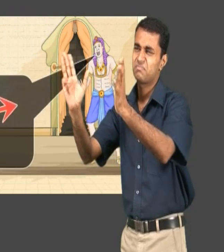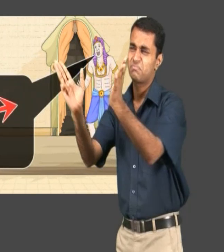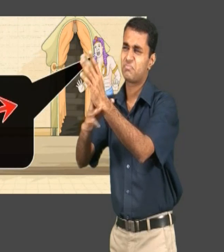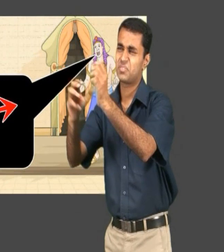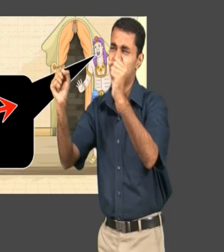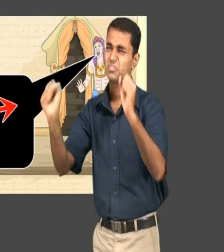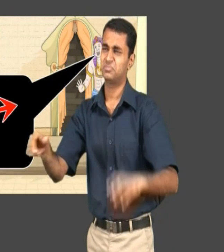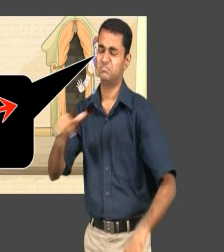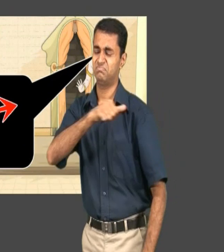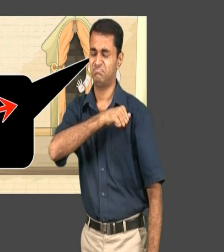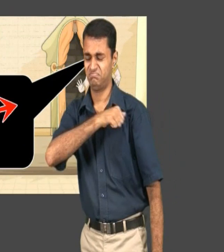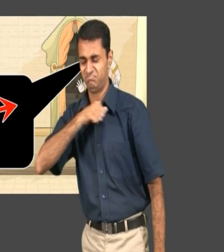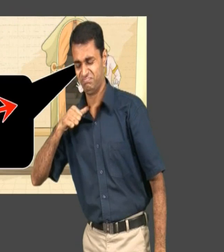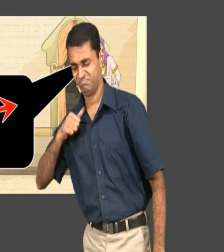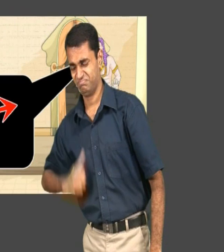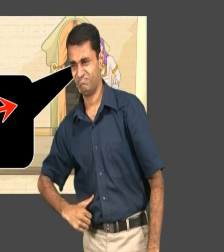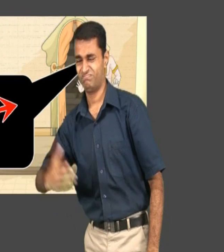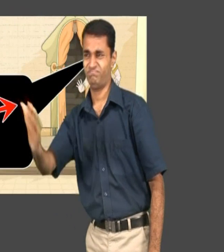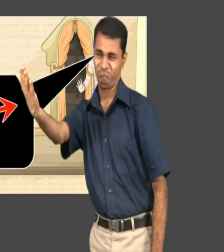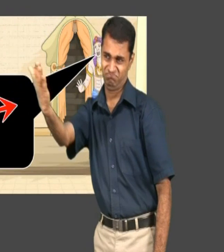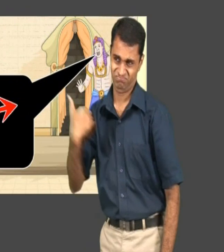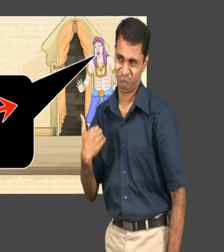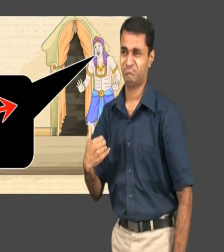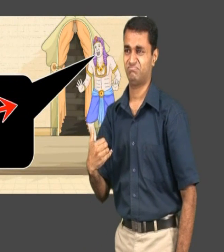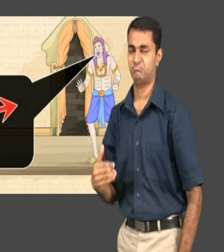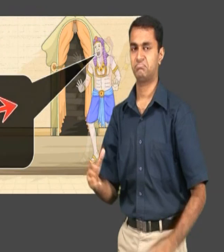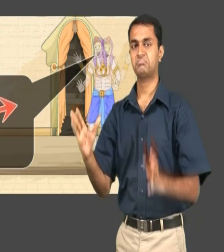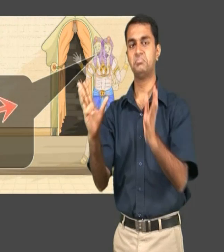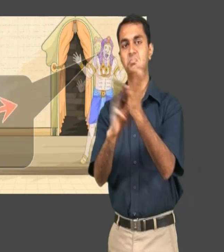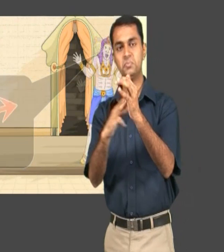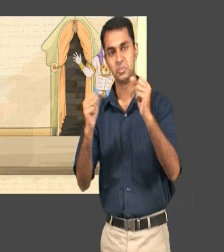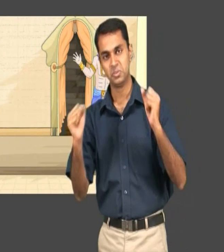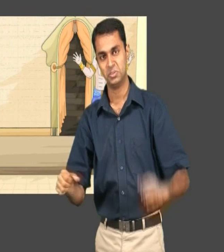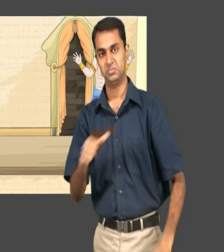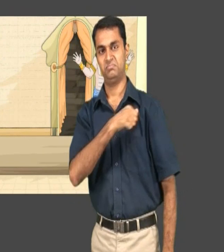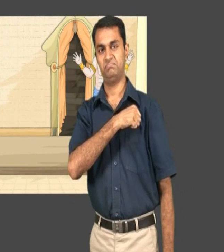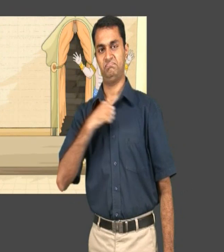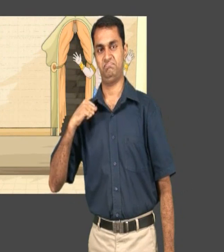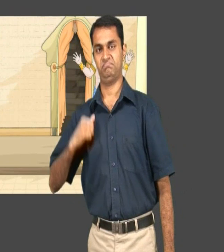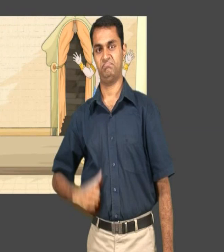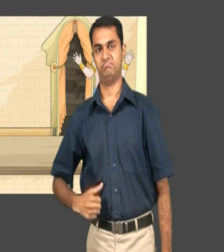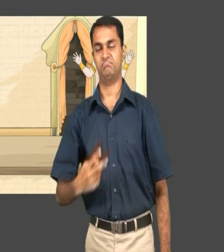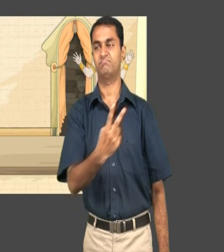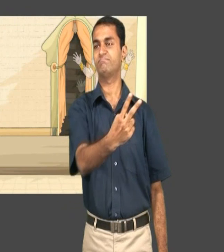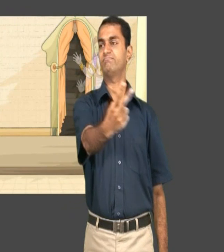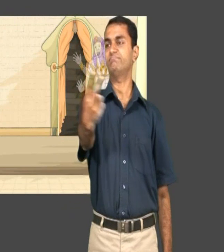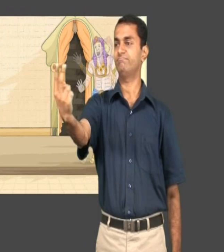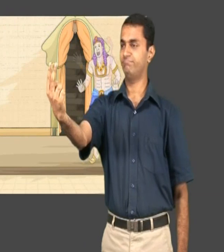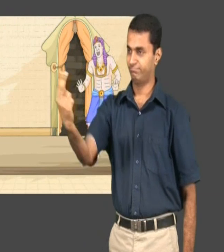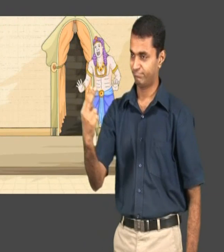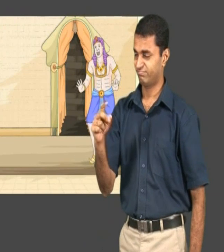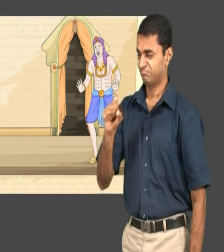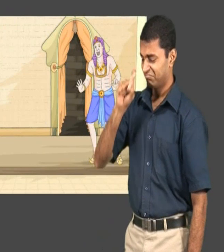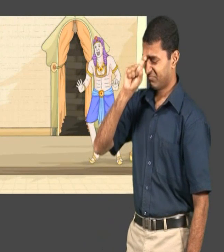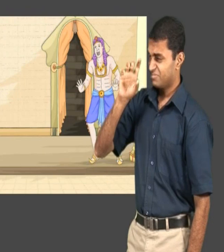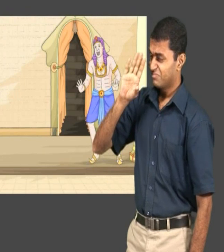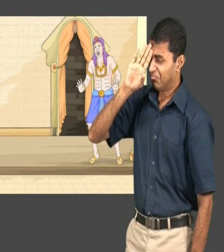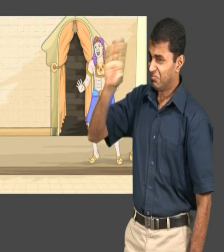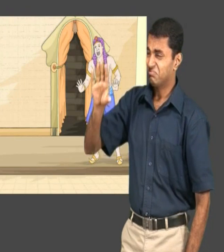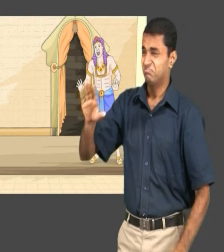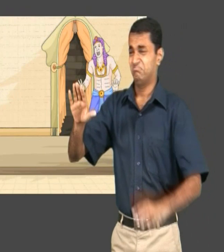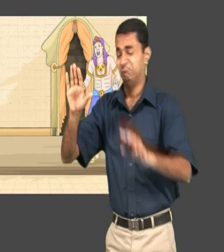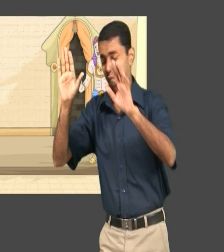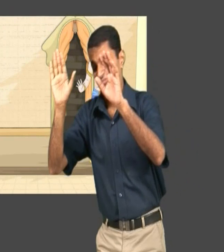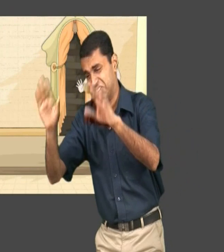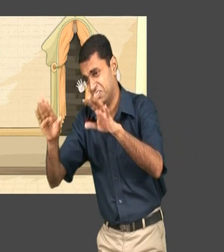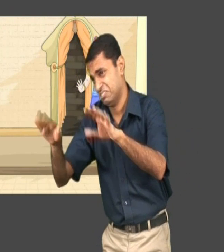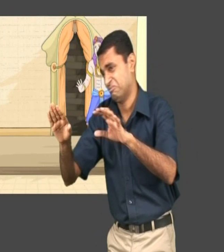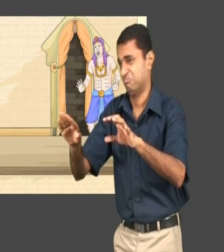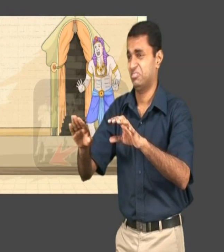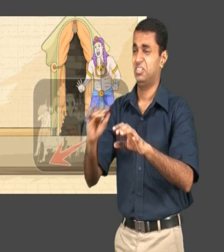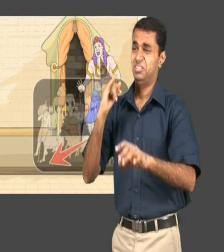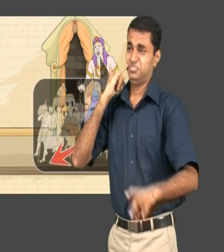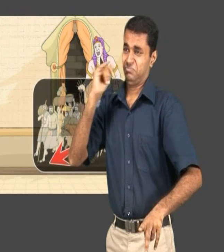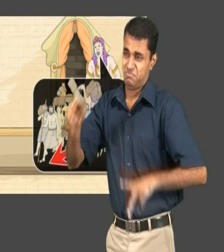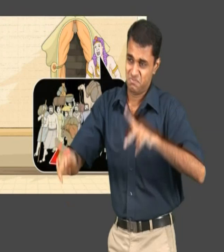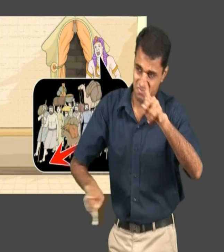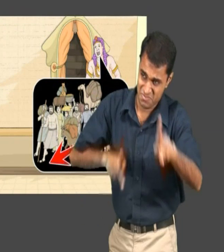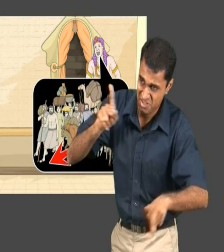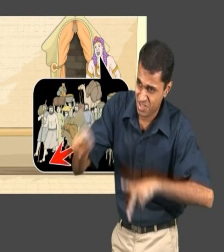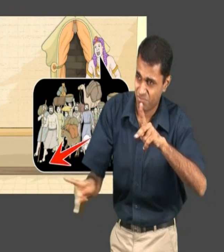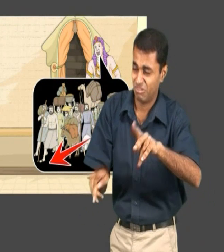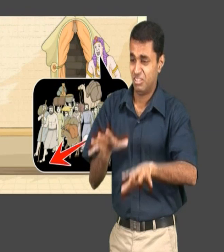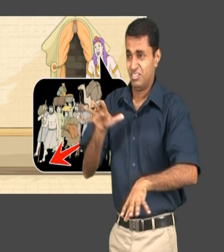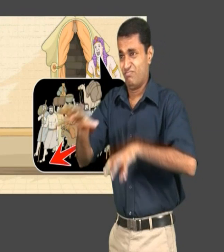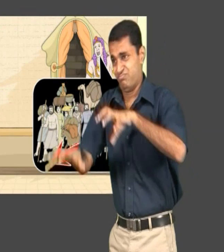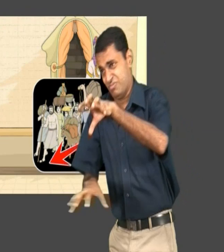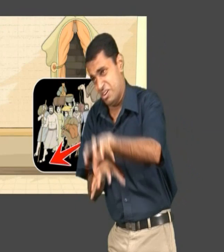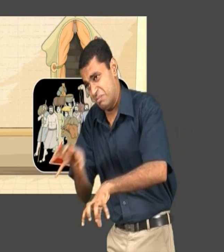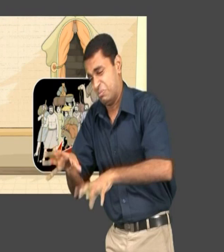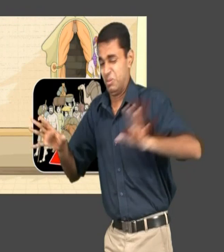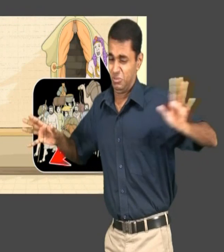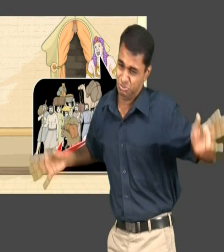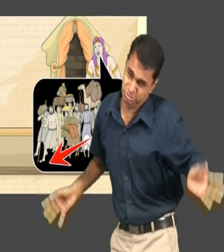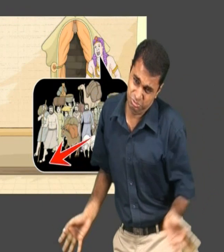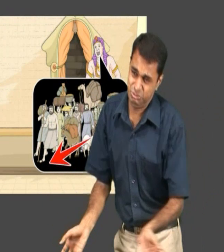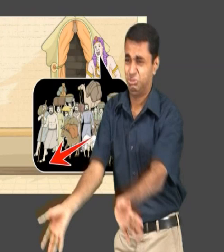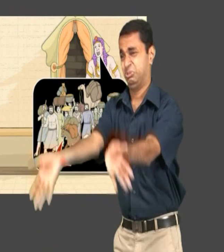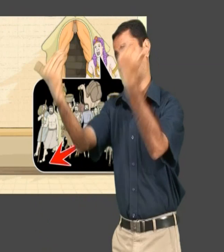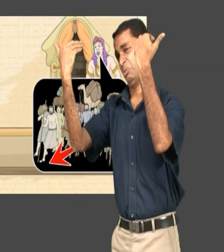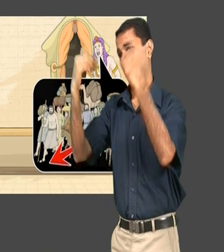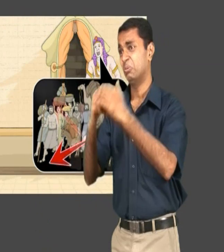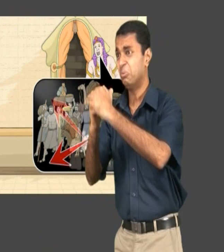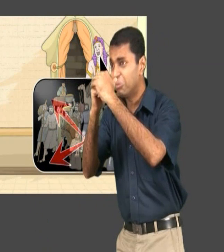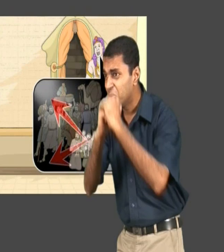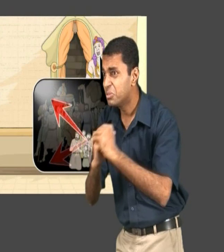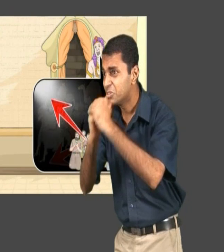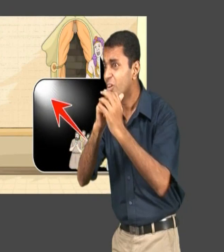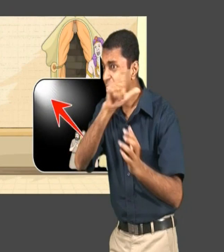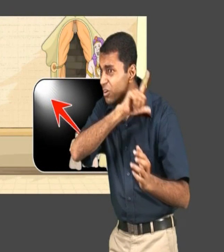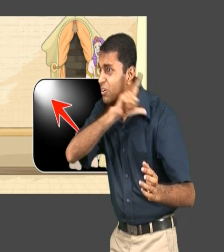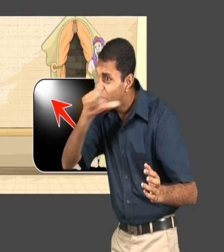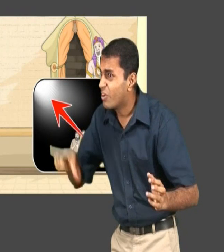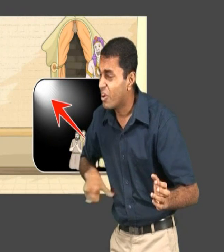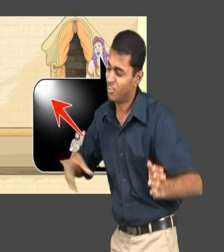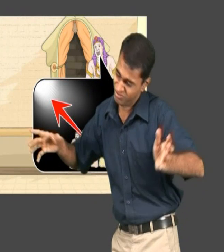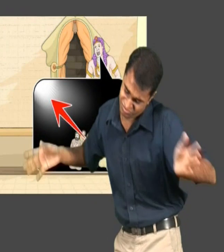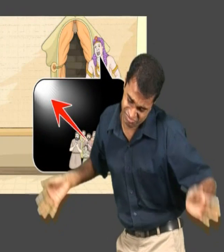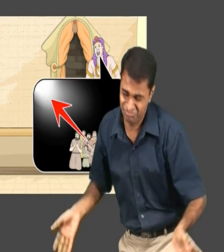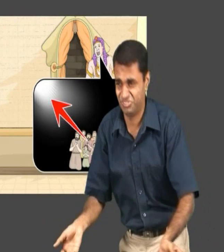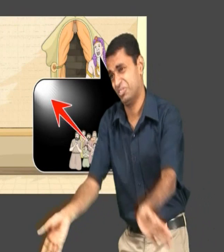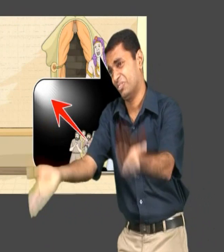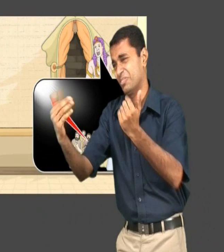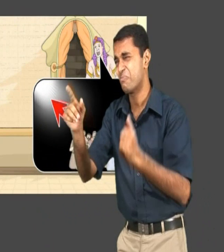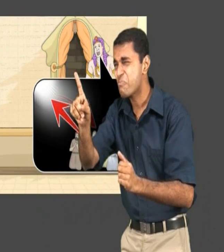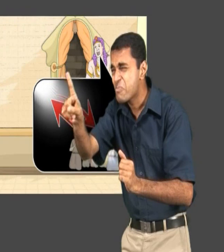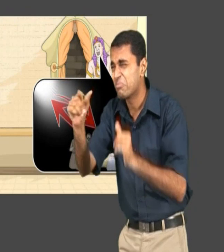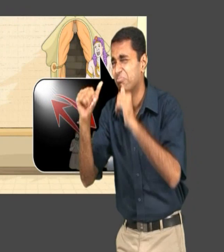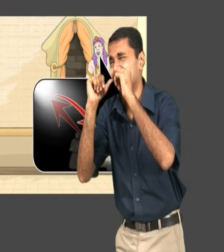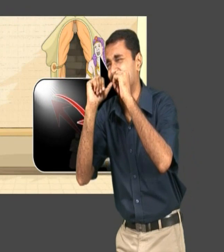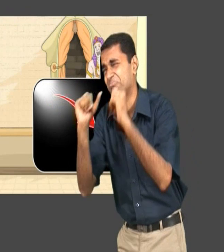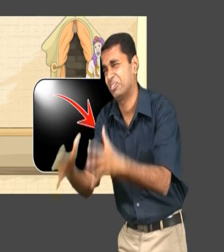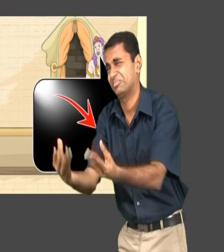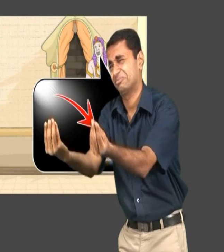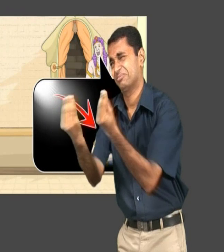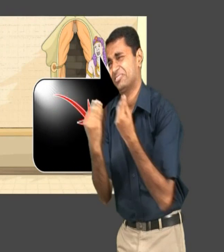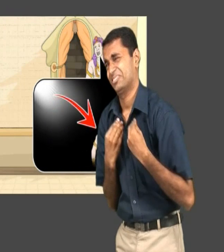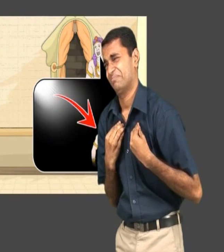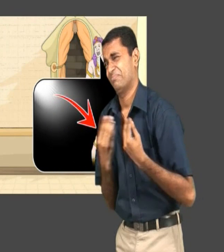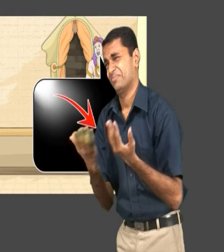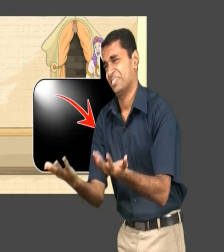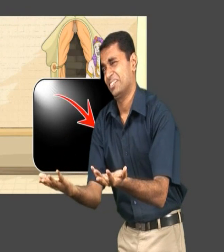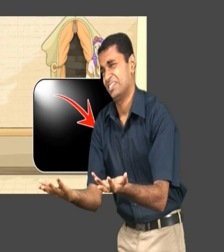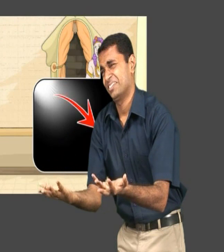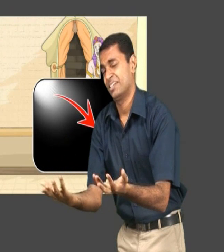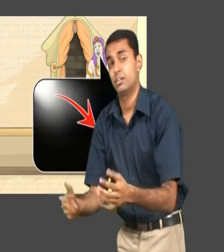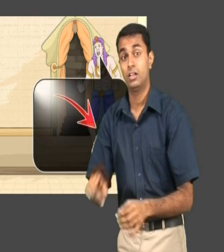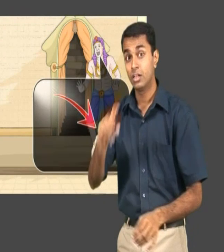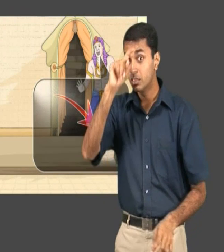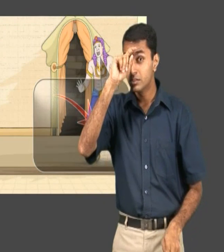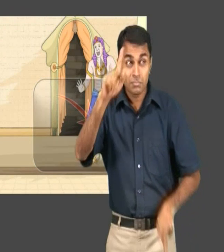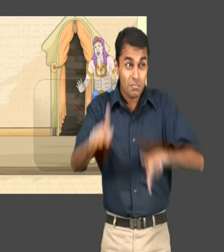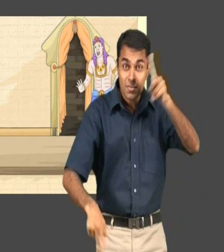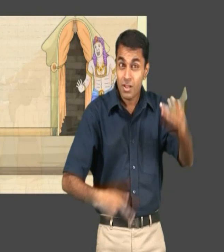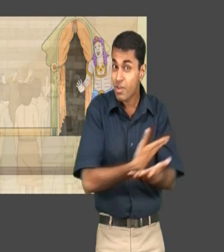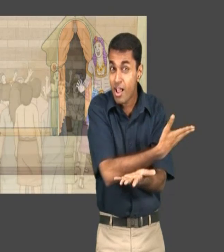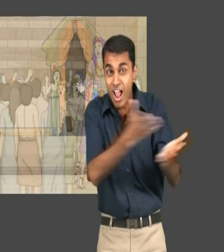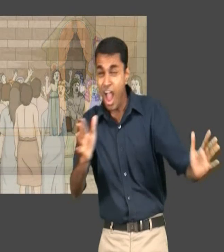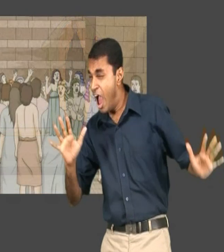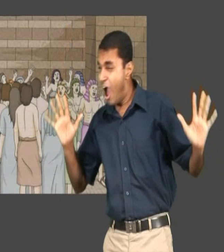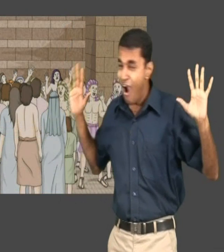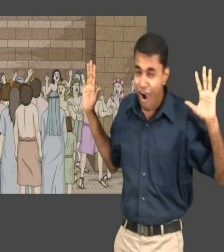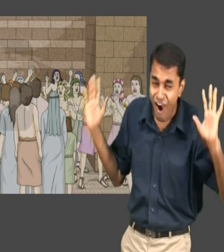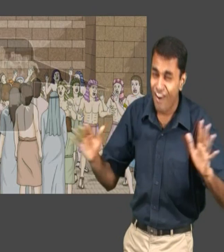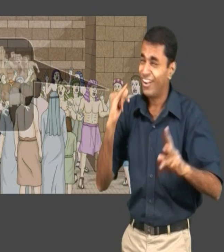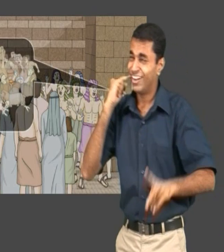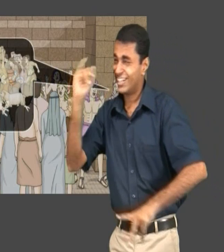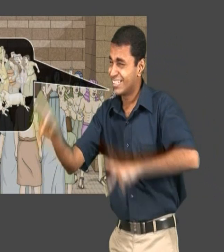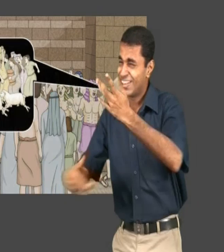Go, worship the LORD as you have requested. Take your flocks and herds as well, just as you have said, and depart!